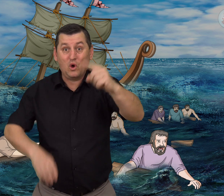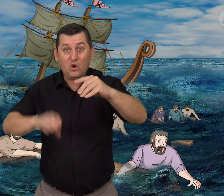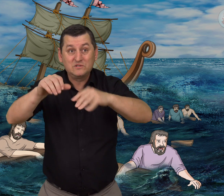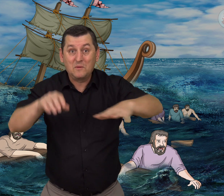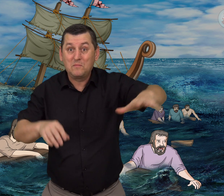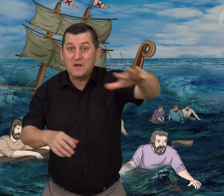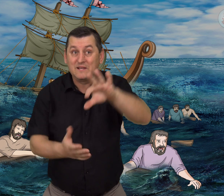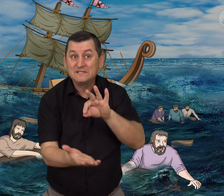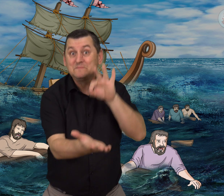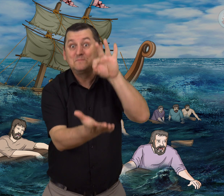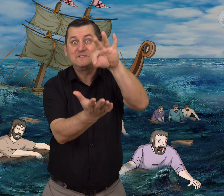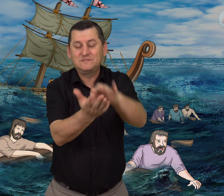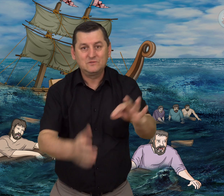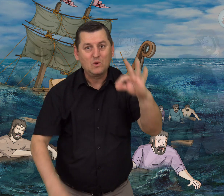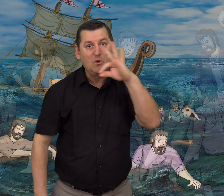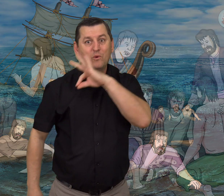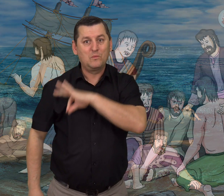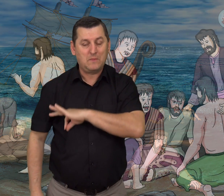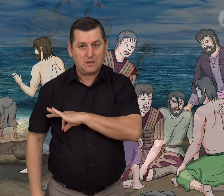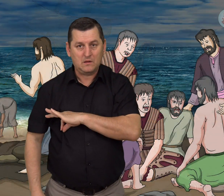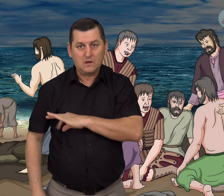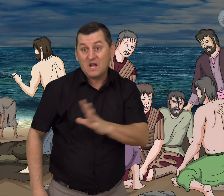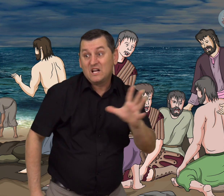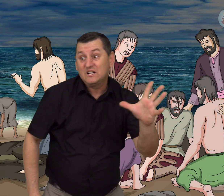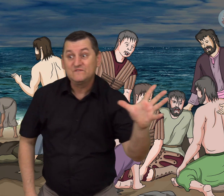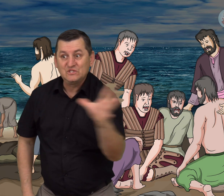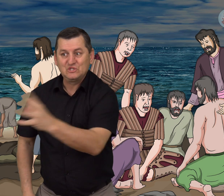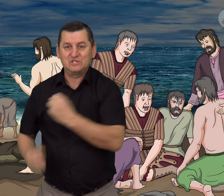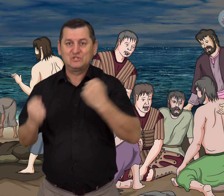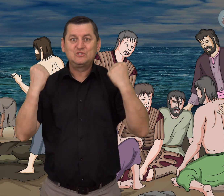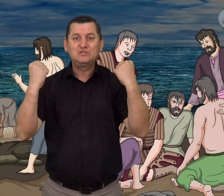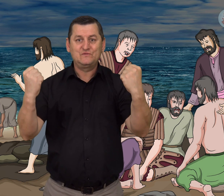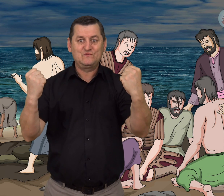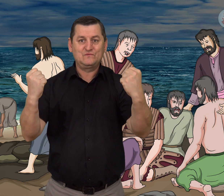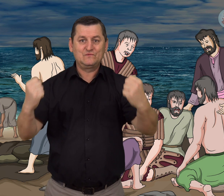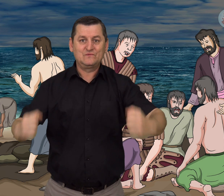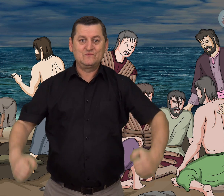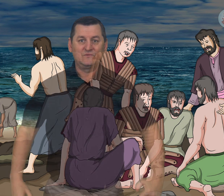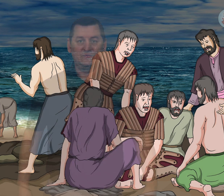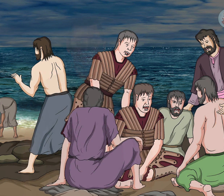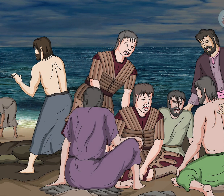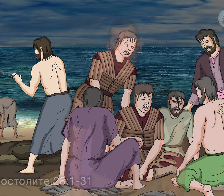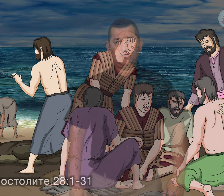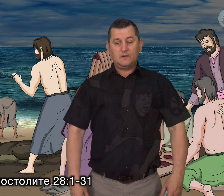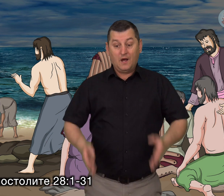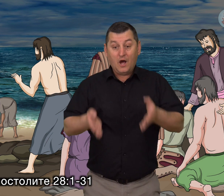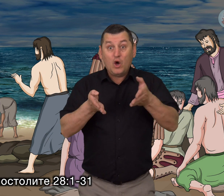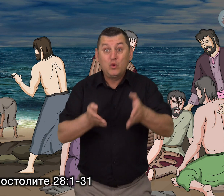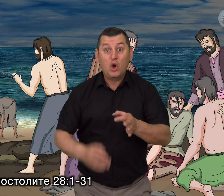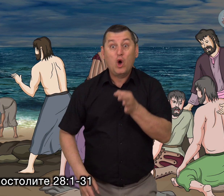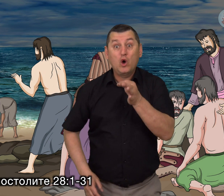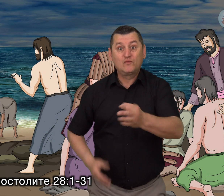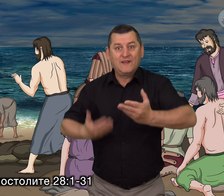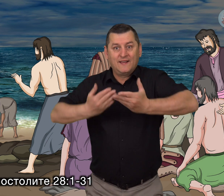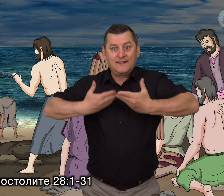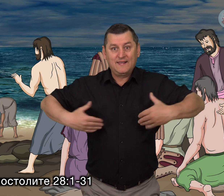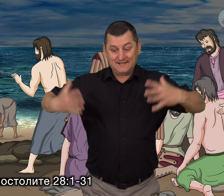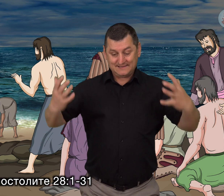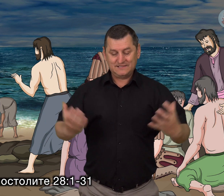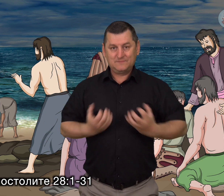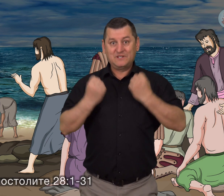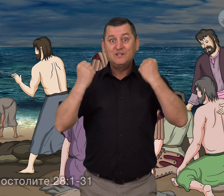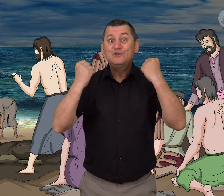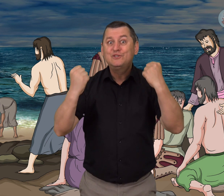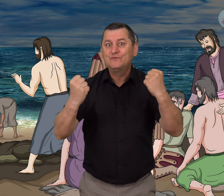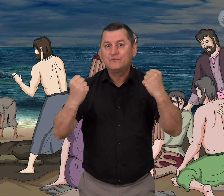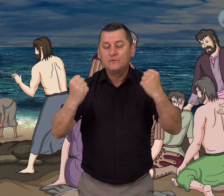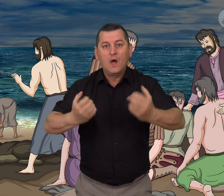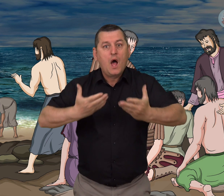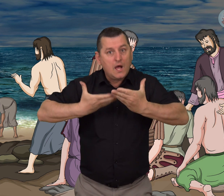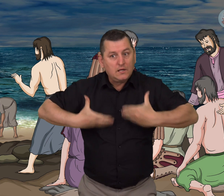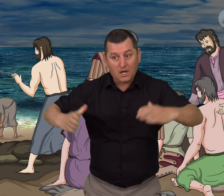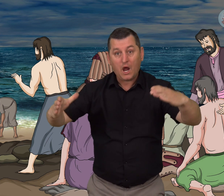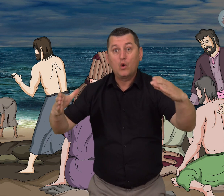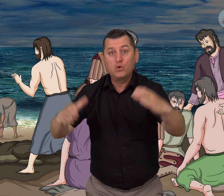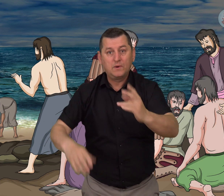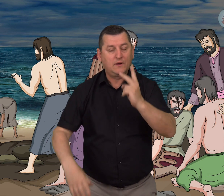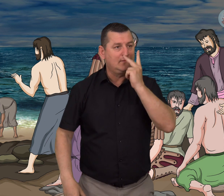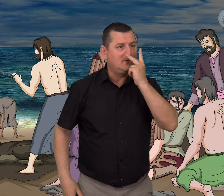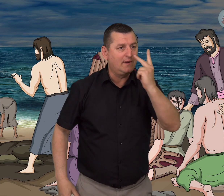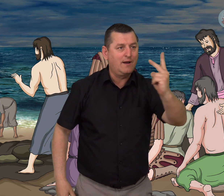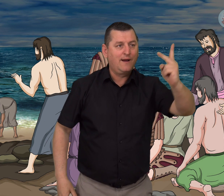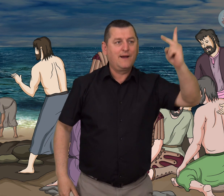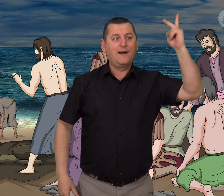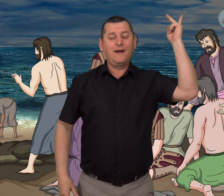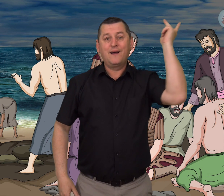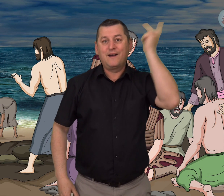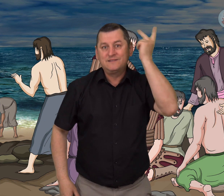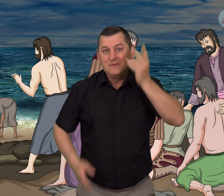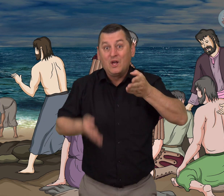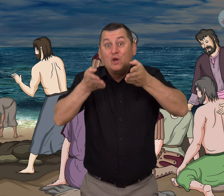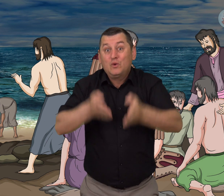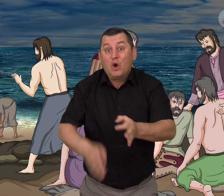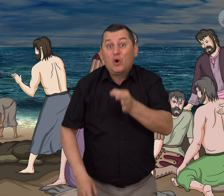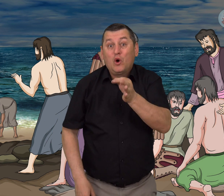In this way everyone was brought safely to land.